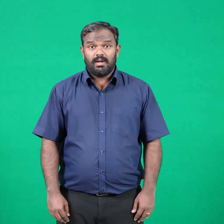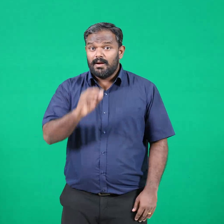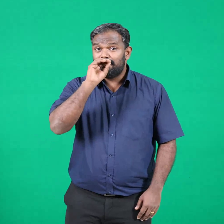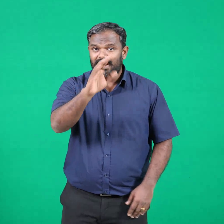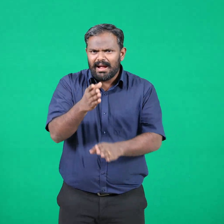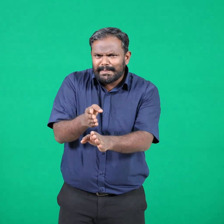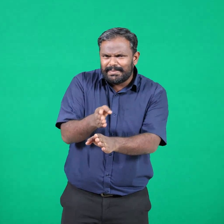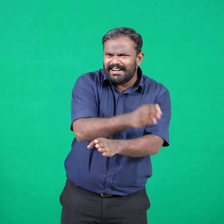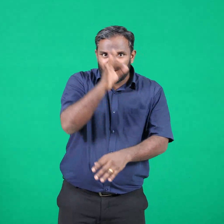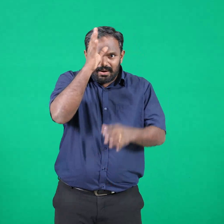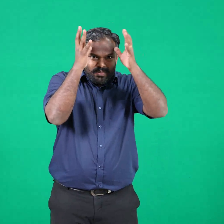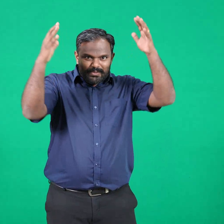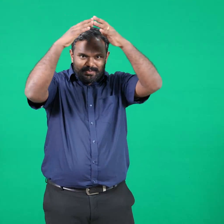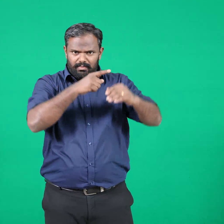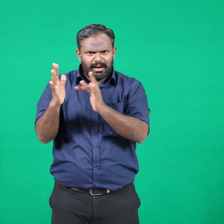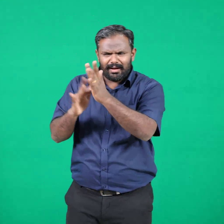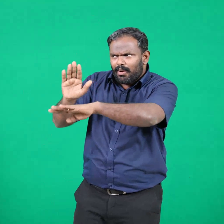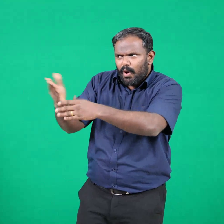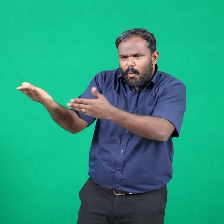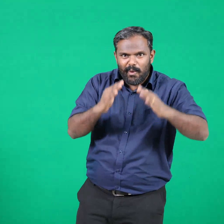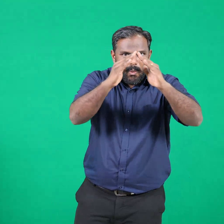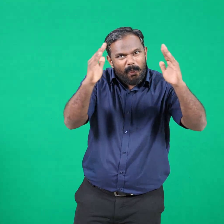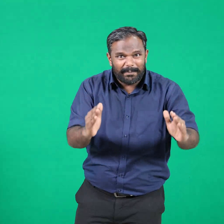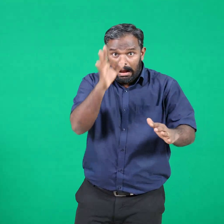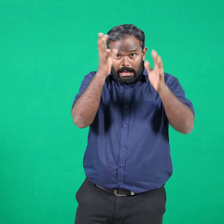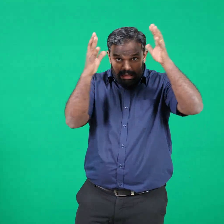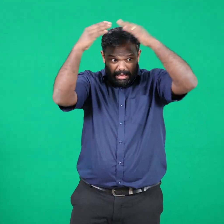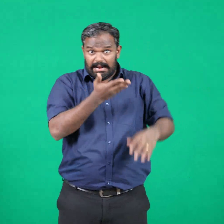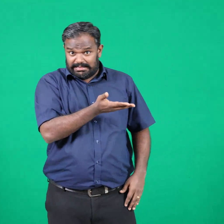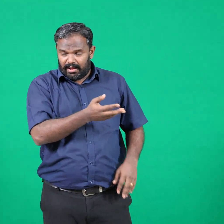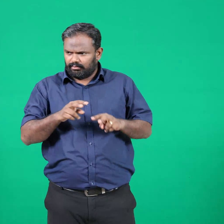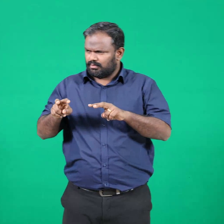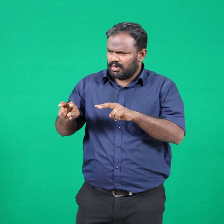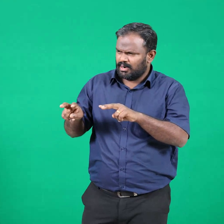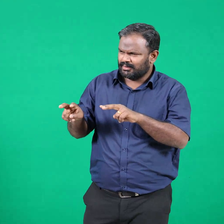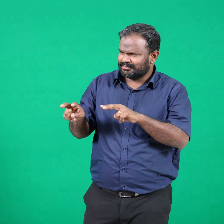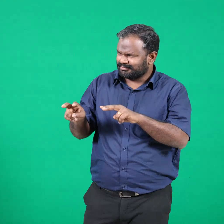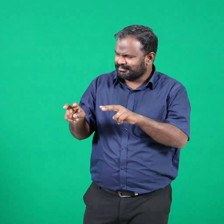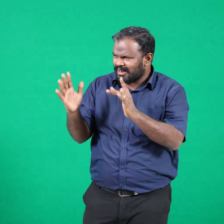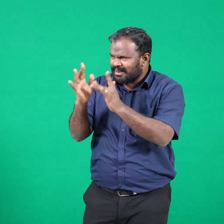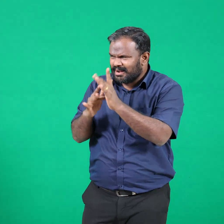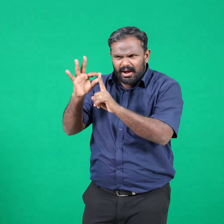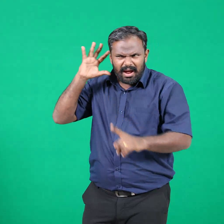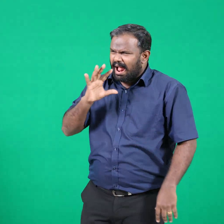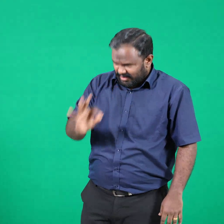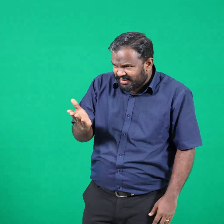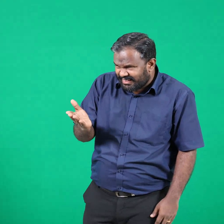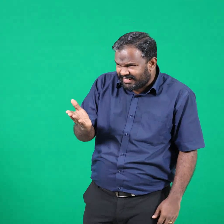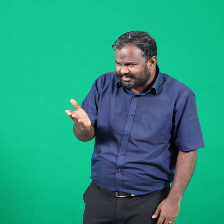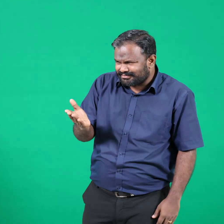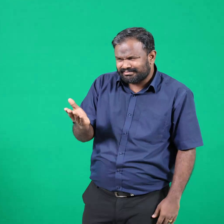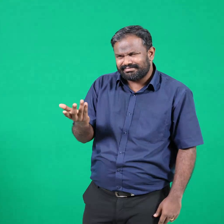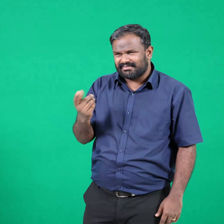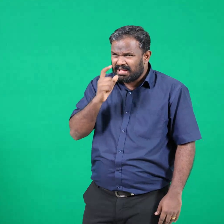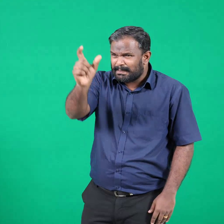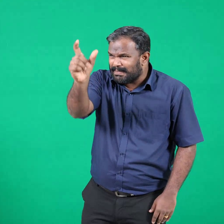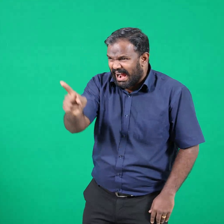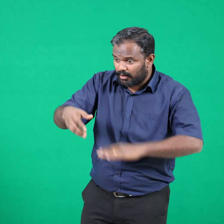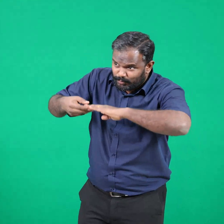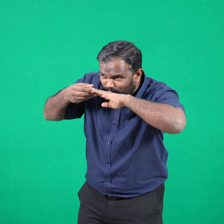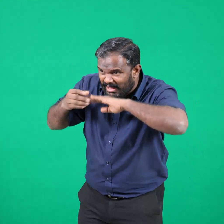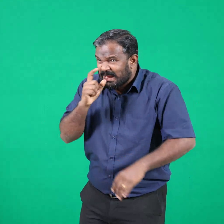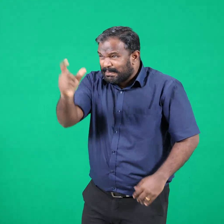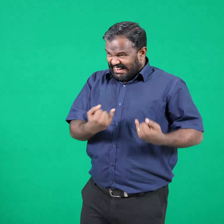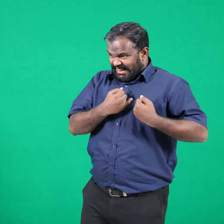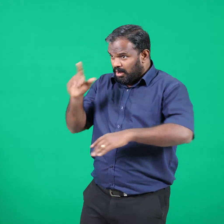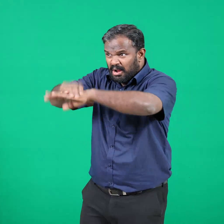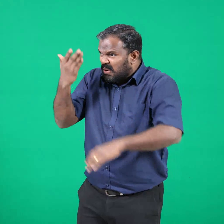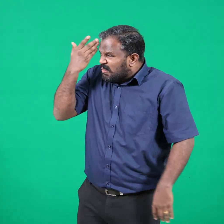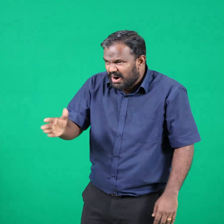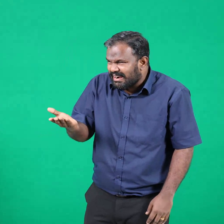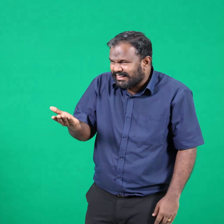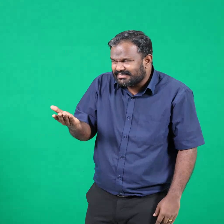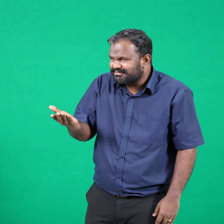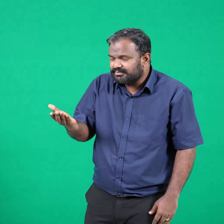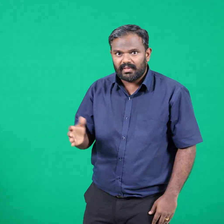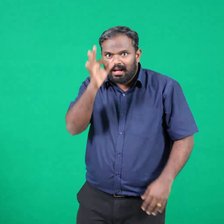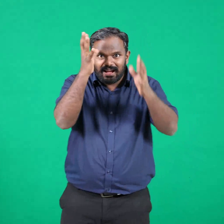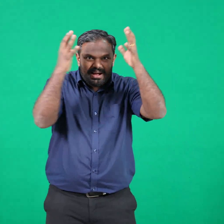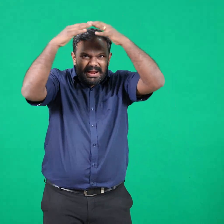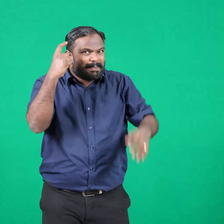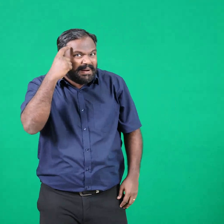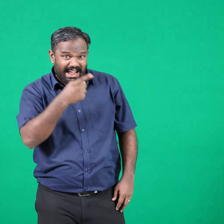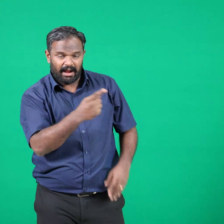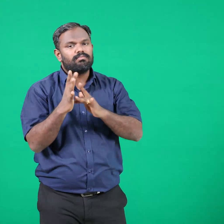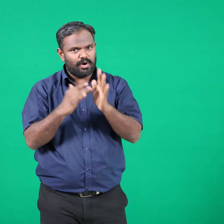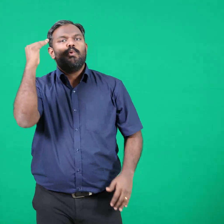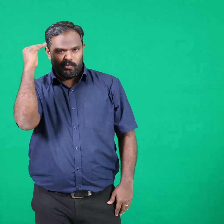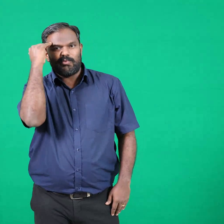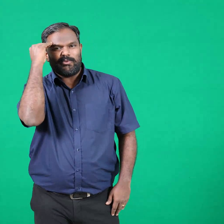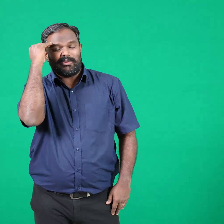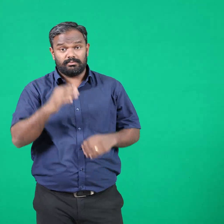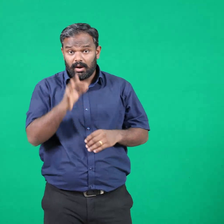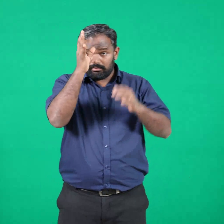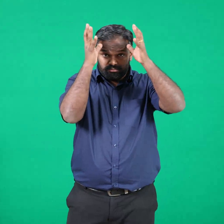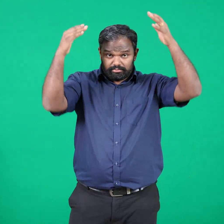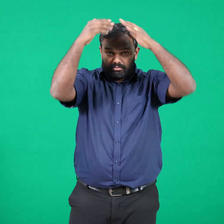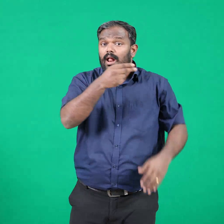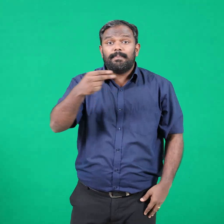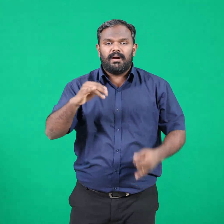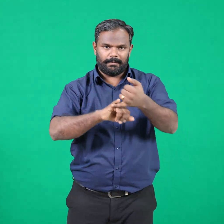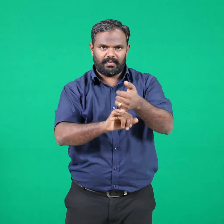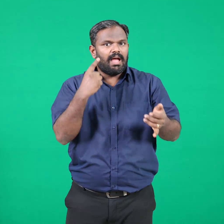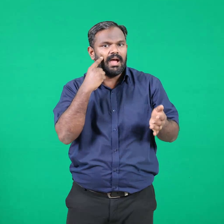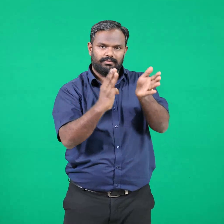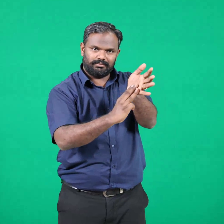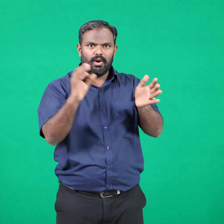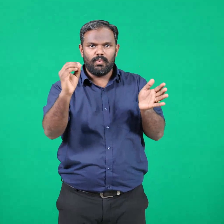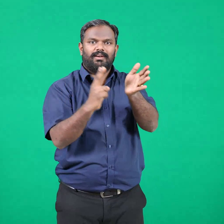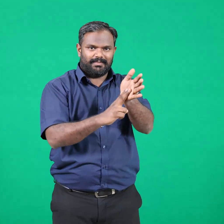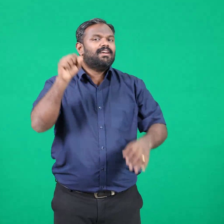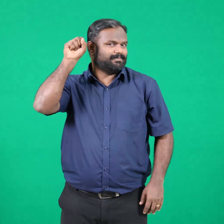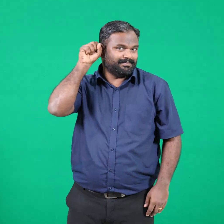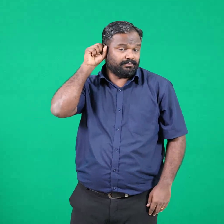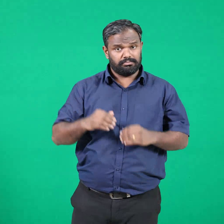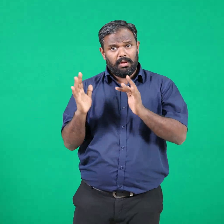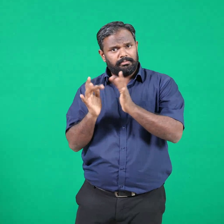When the Pharisee who had invited Jesus saw this, he said to himself, "If this man were a prophet, He would know who this is and what kind of woman is touching Him- for she is a sinner!"